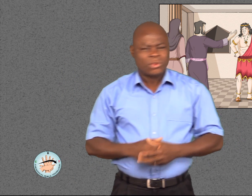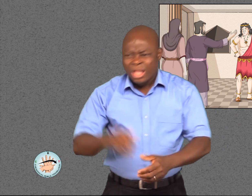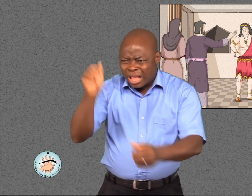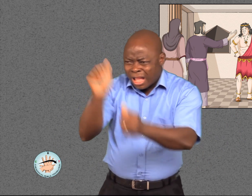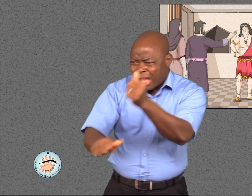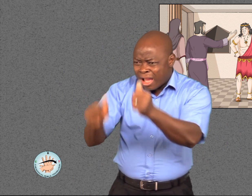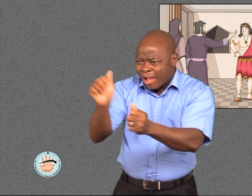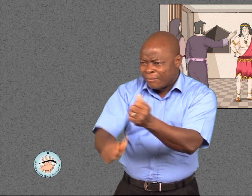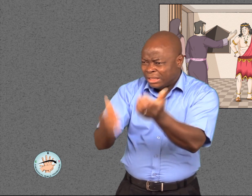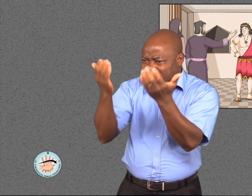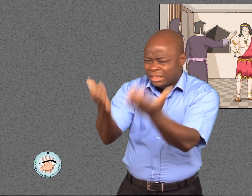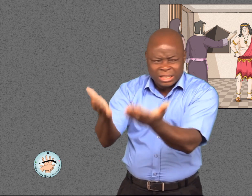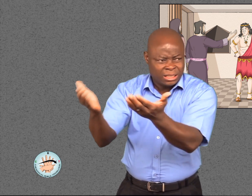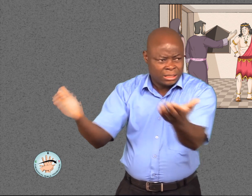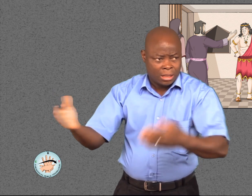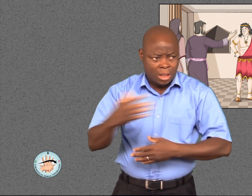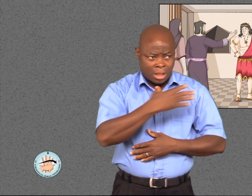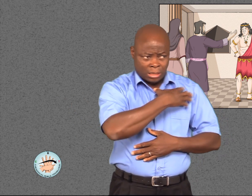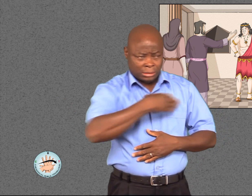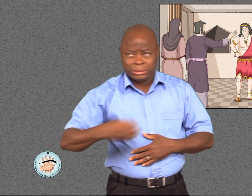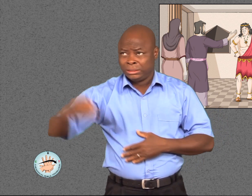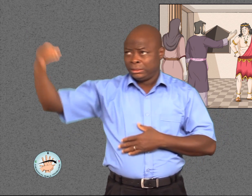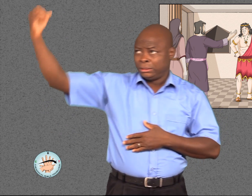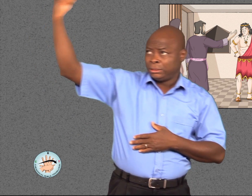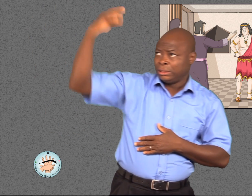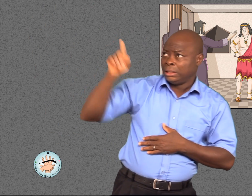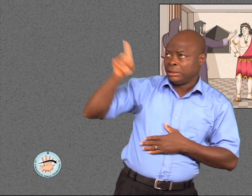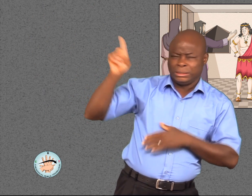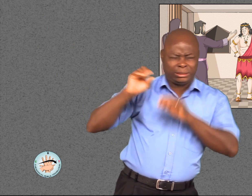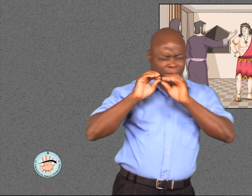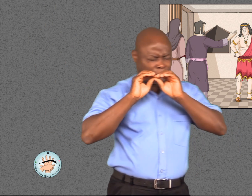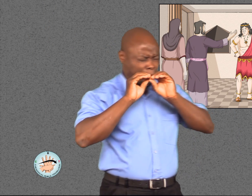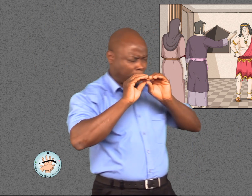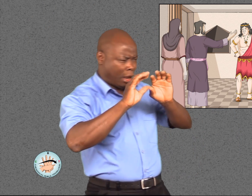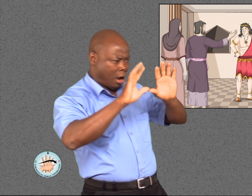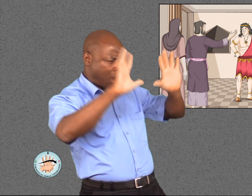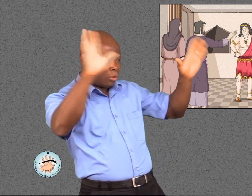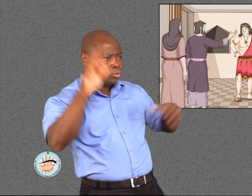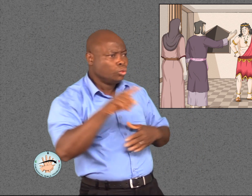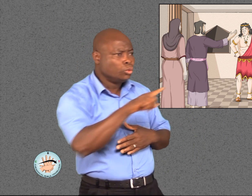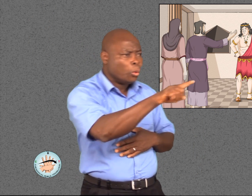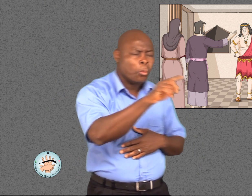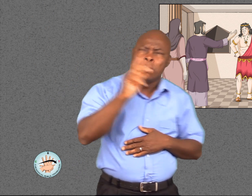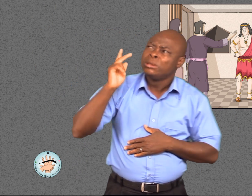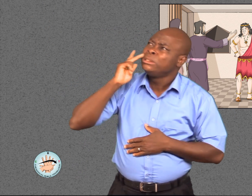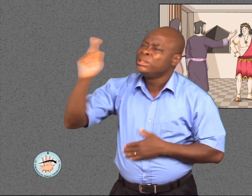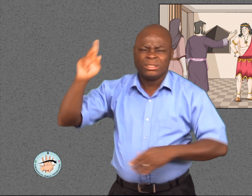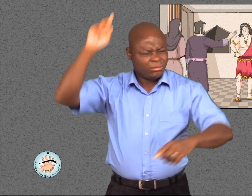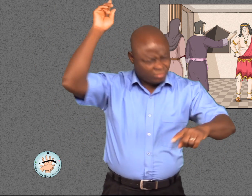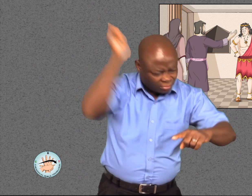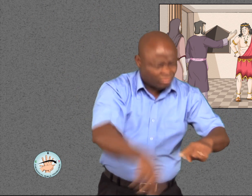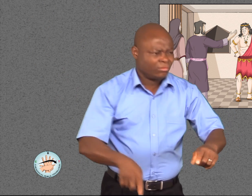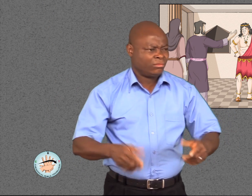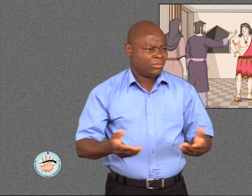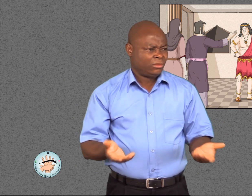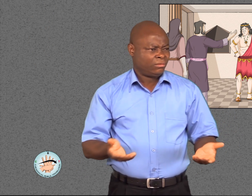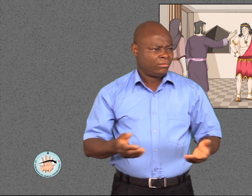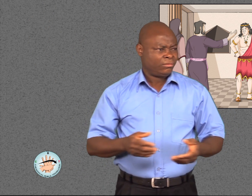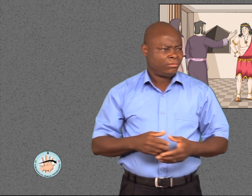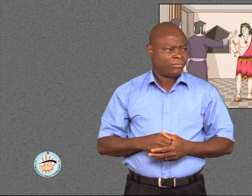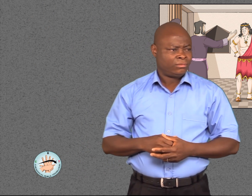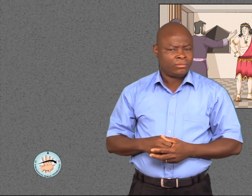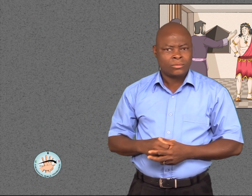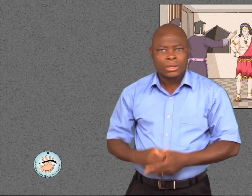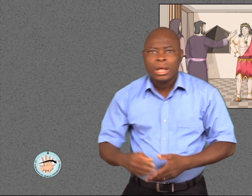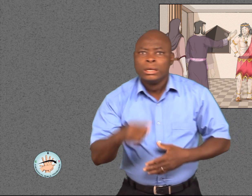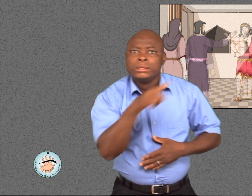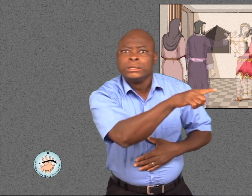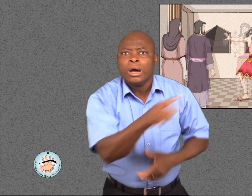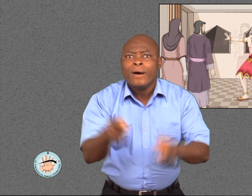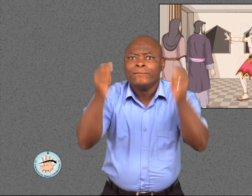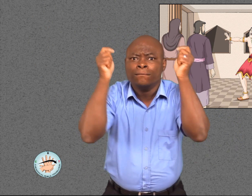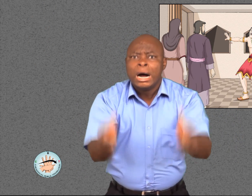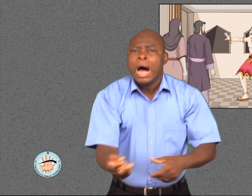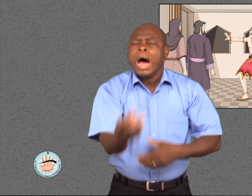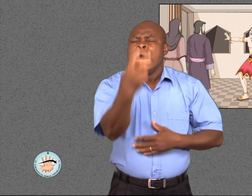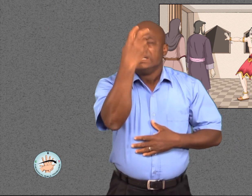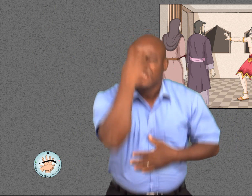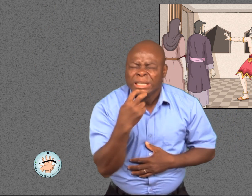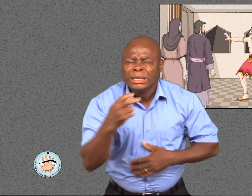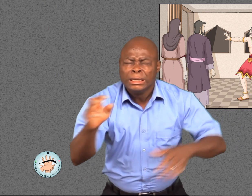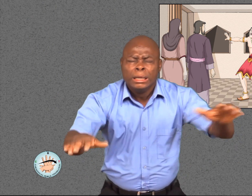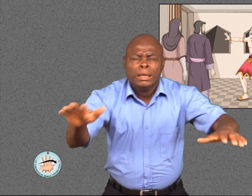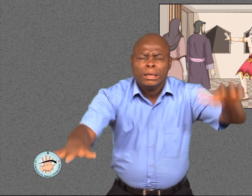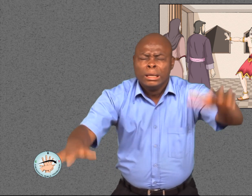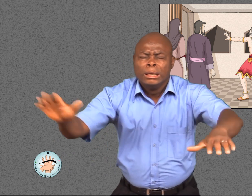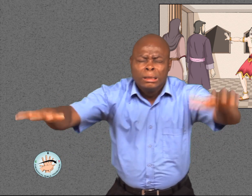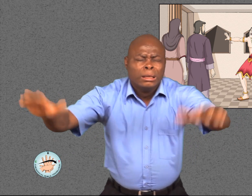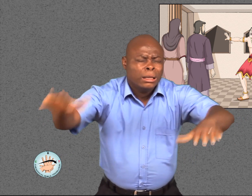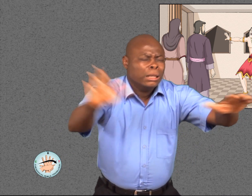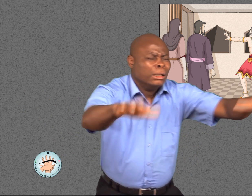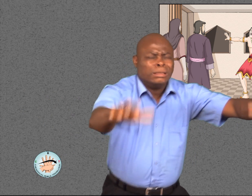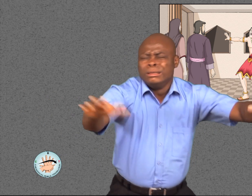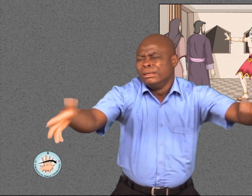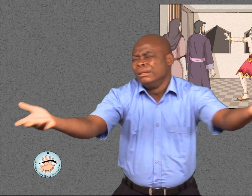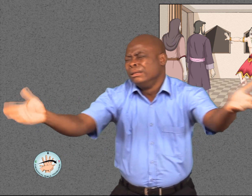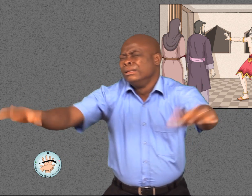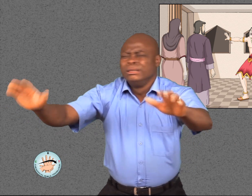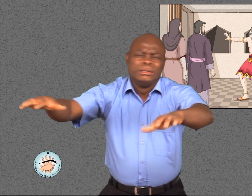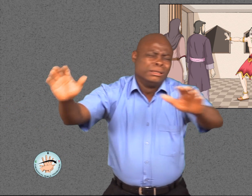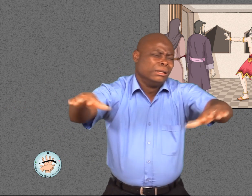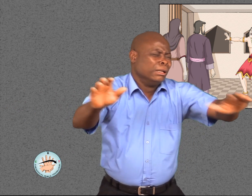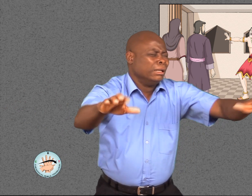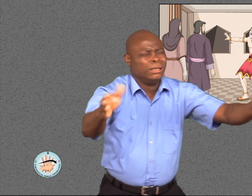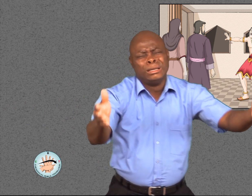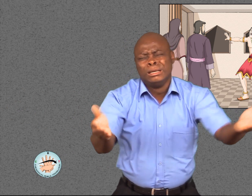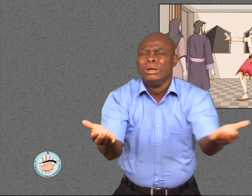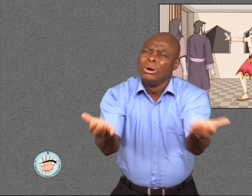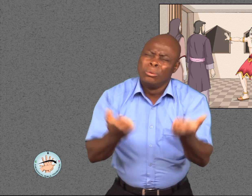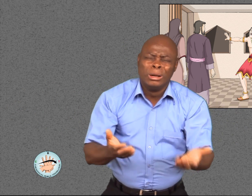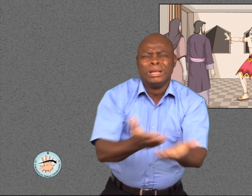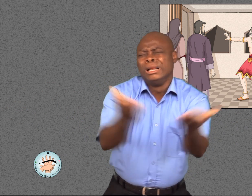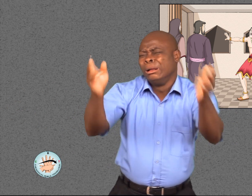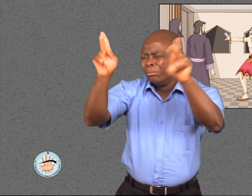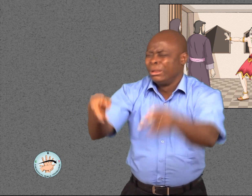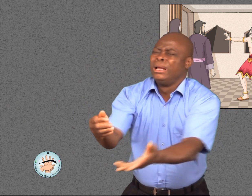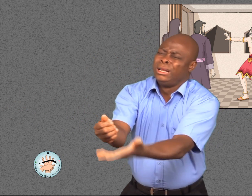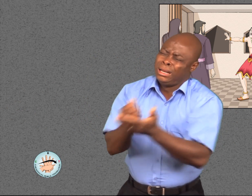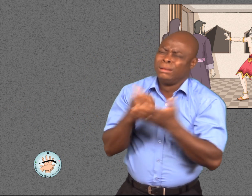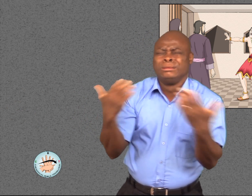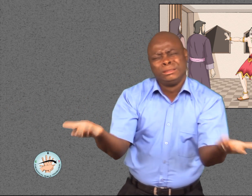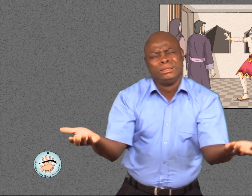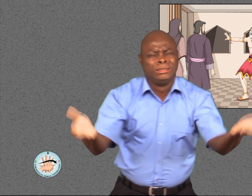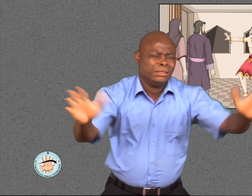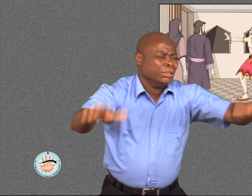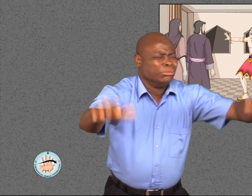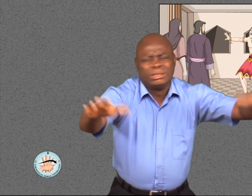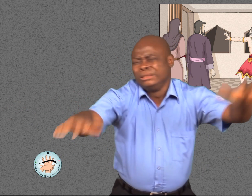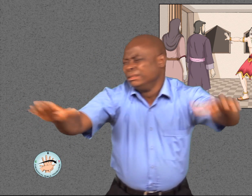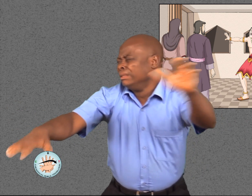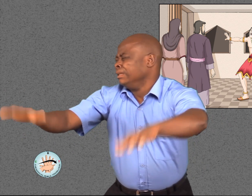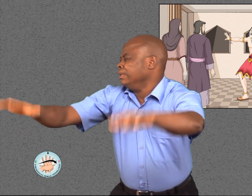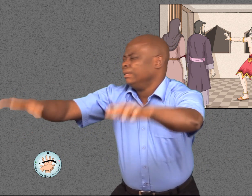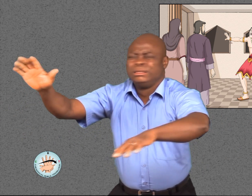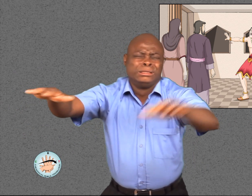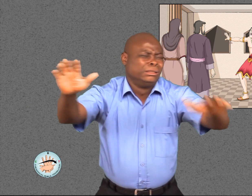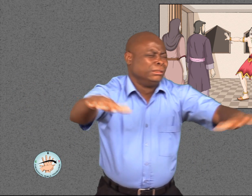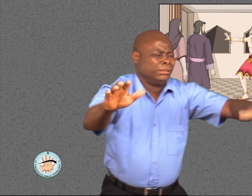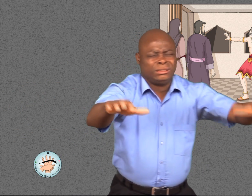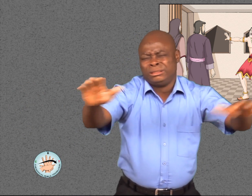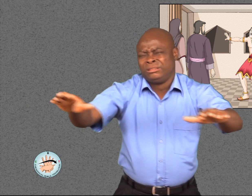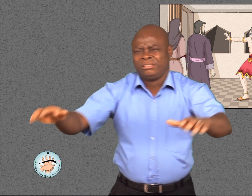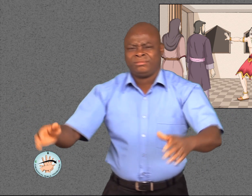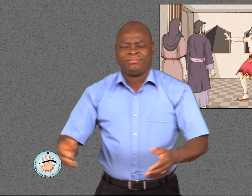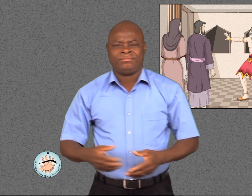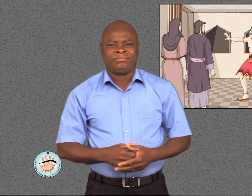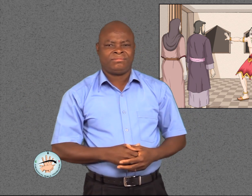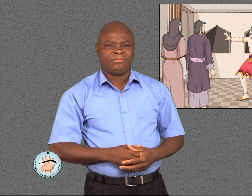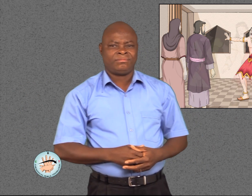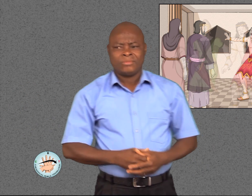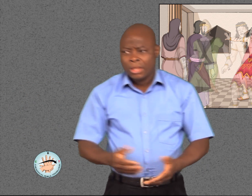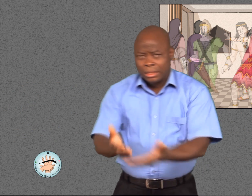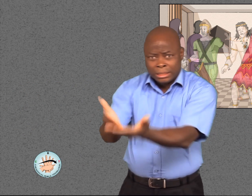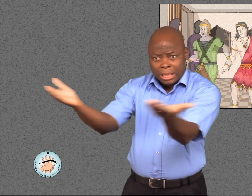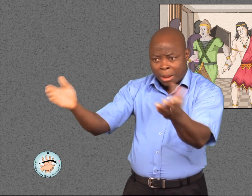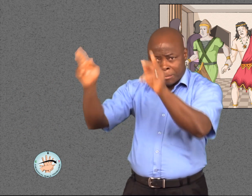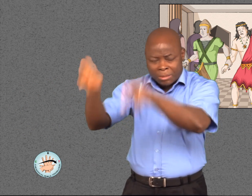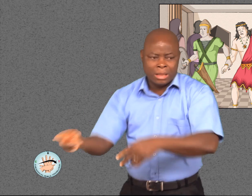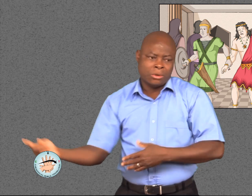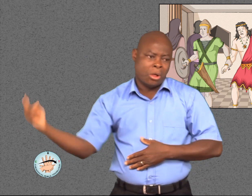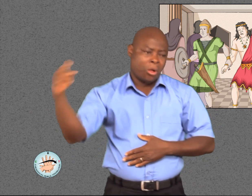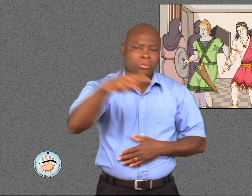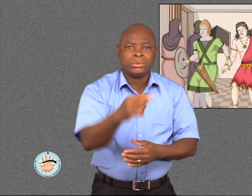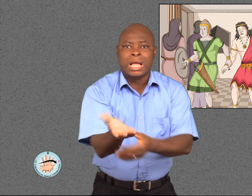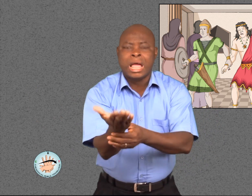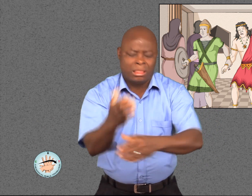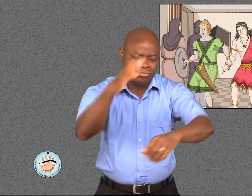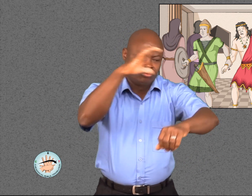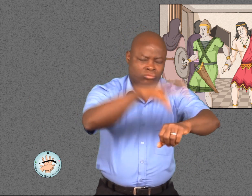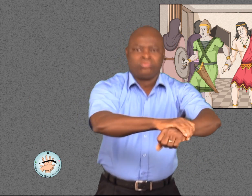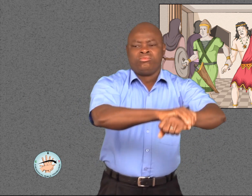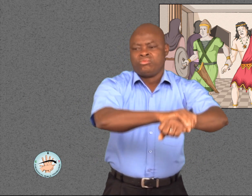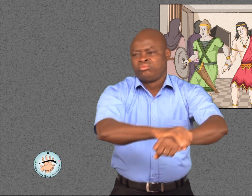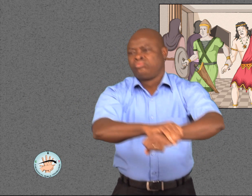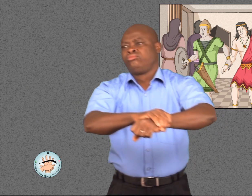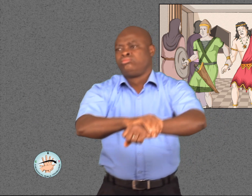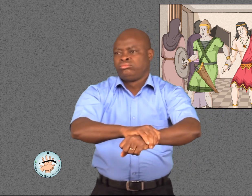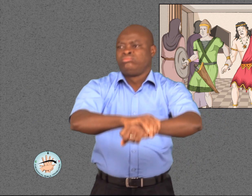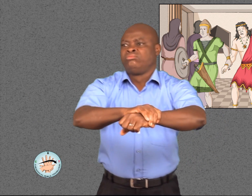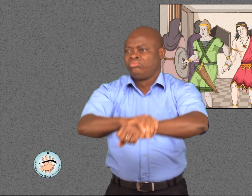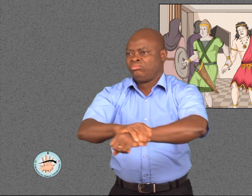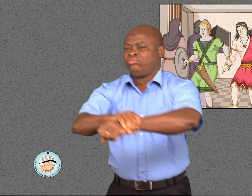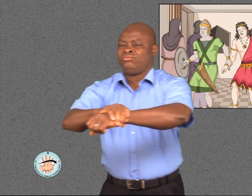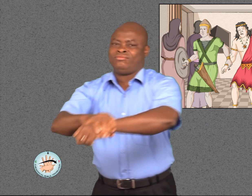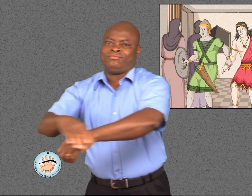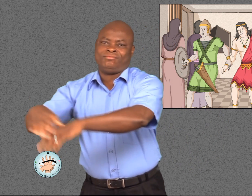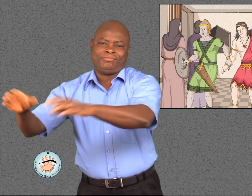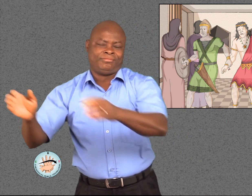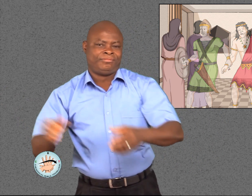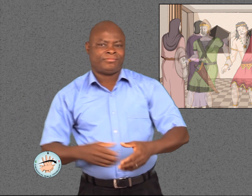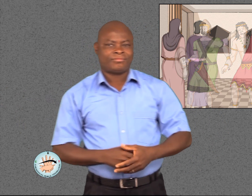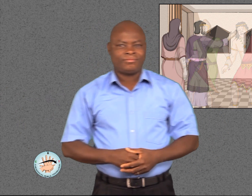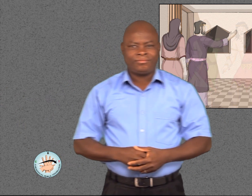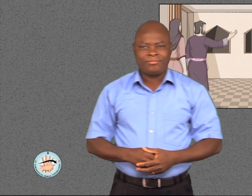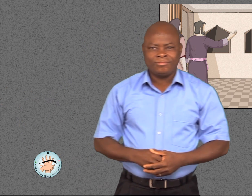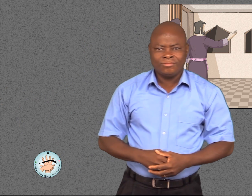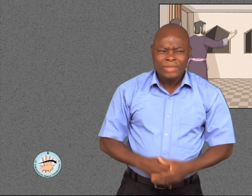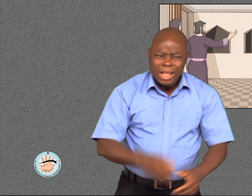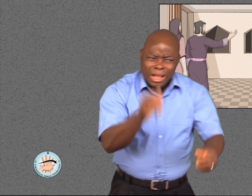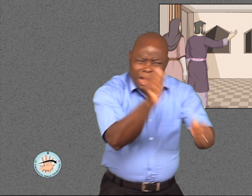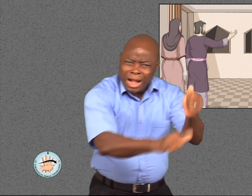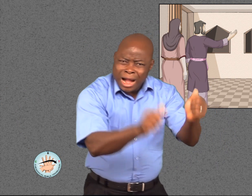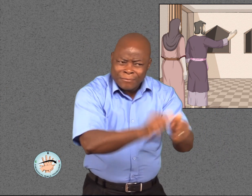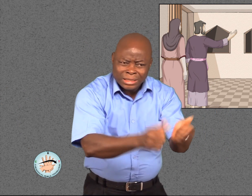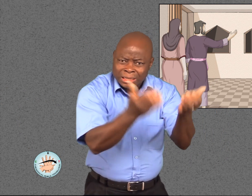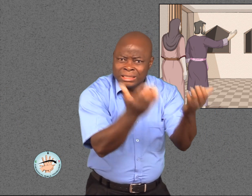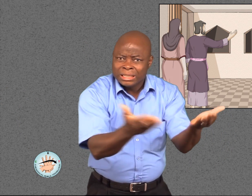Immediately mist and darkness came over him, and he groped about, seeking someone to lead him by the hand.